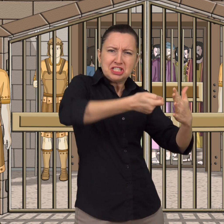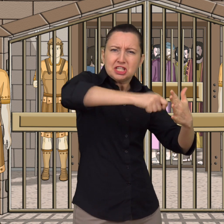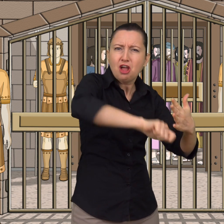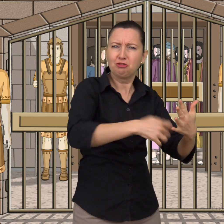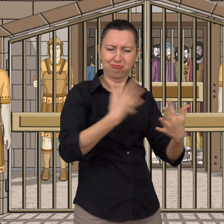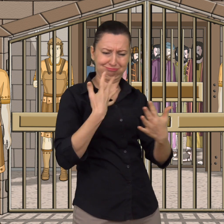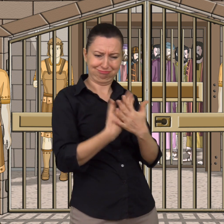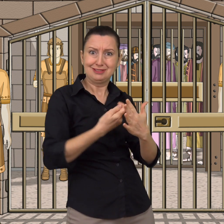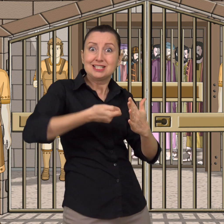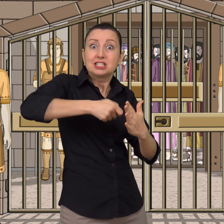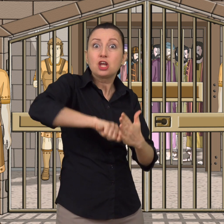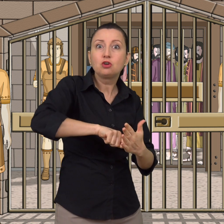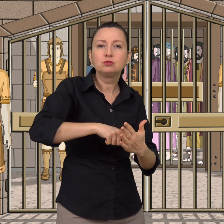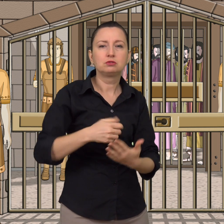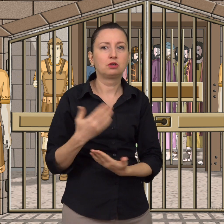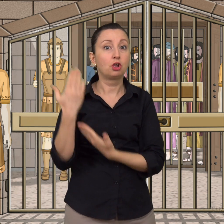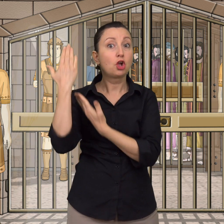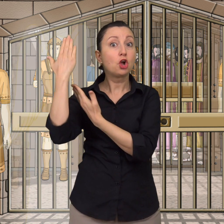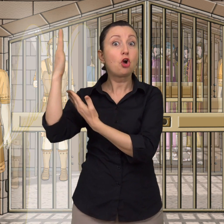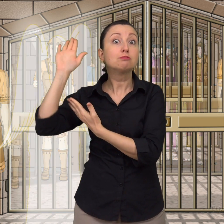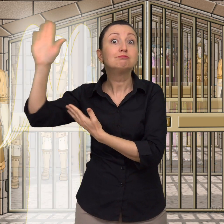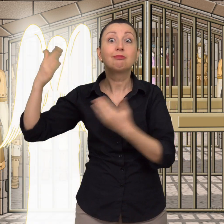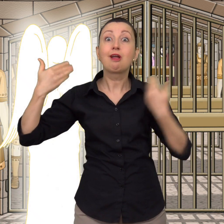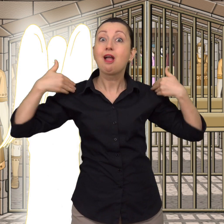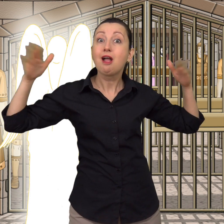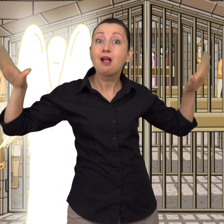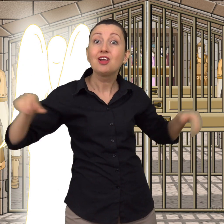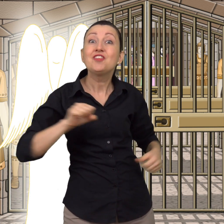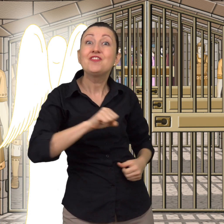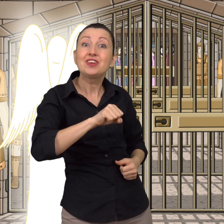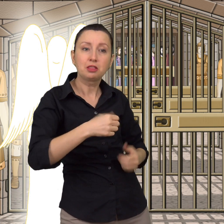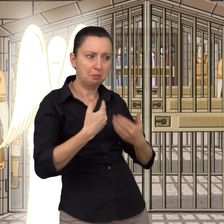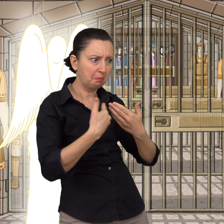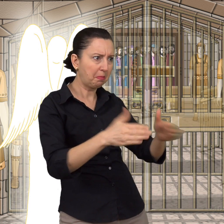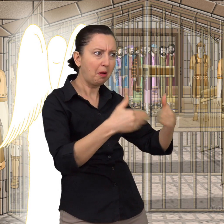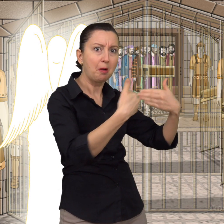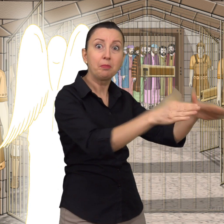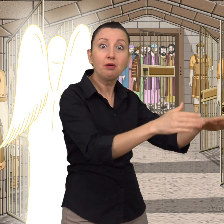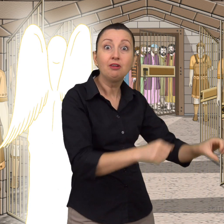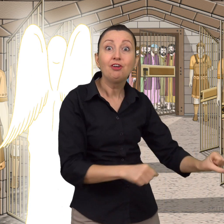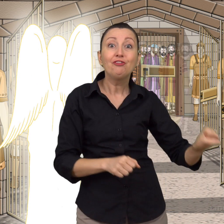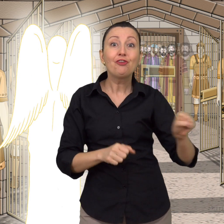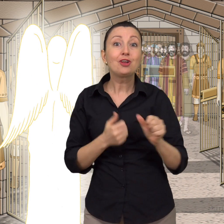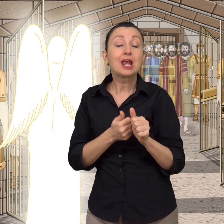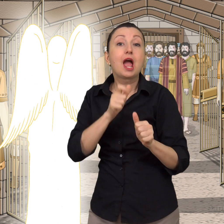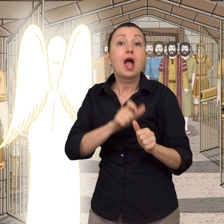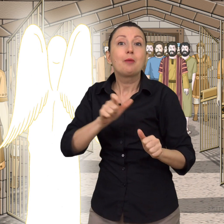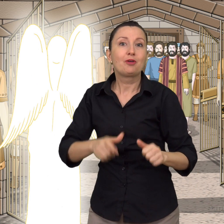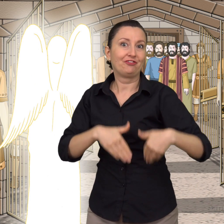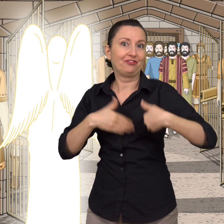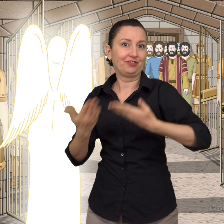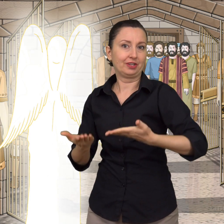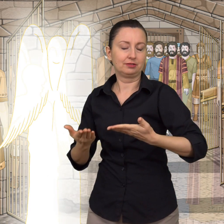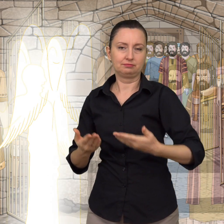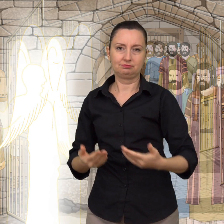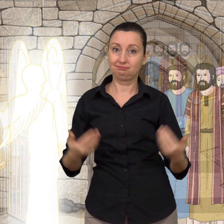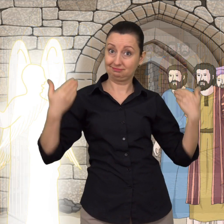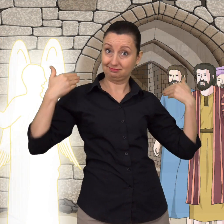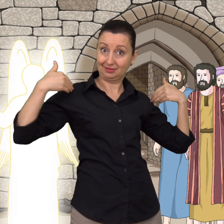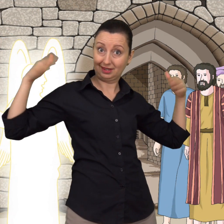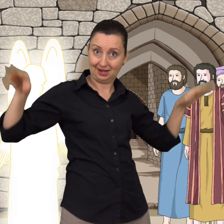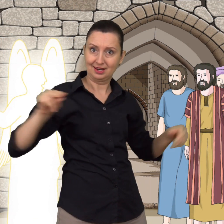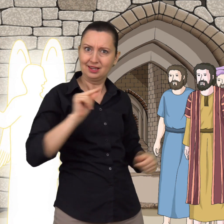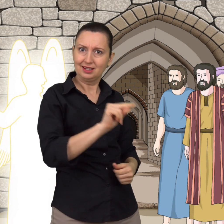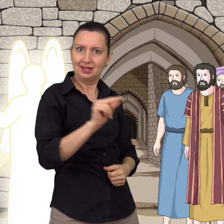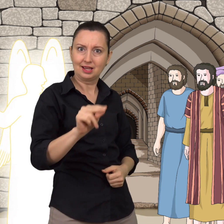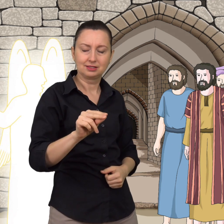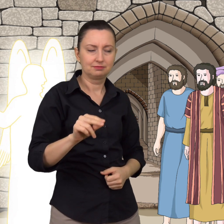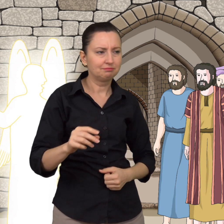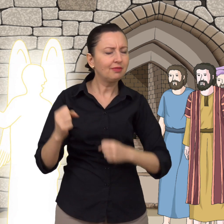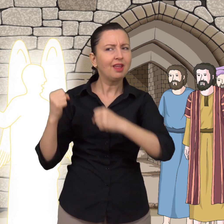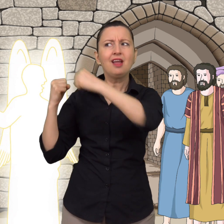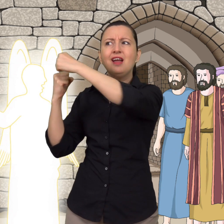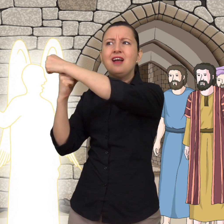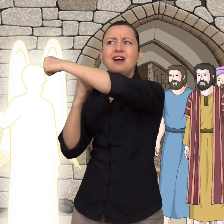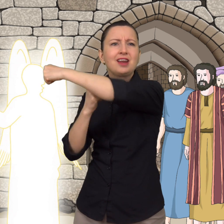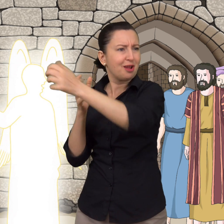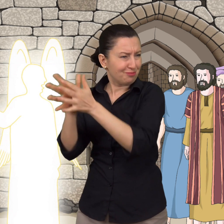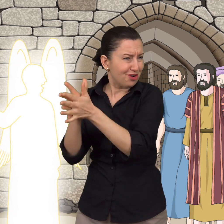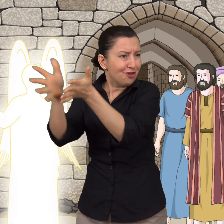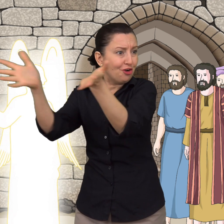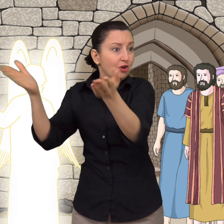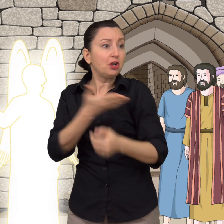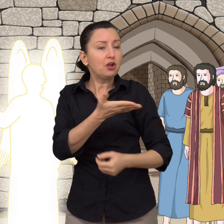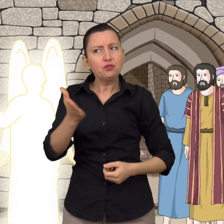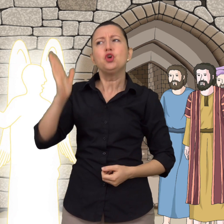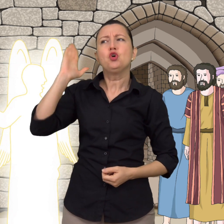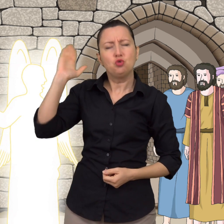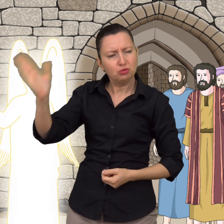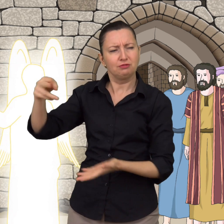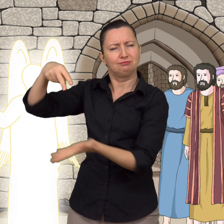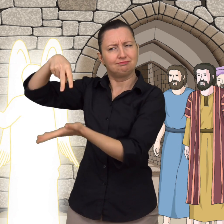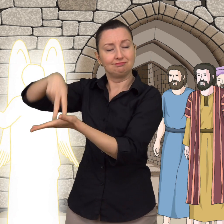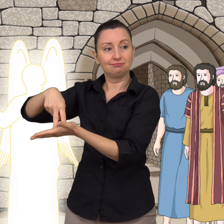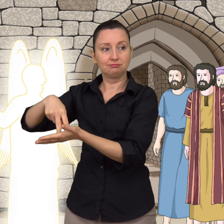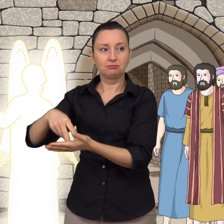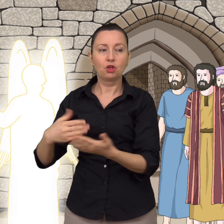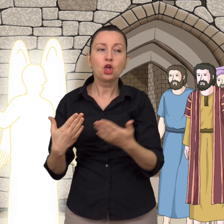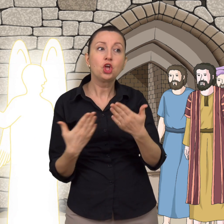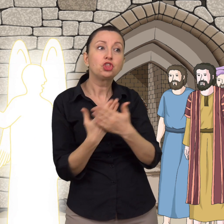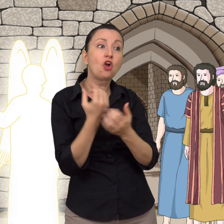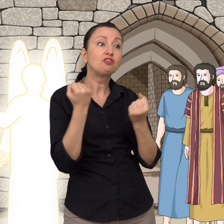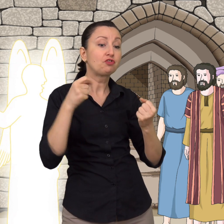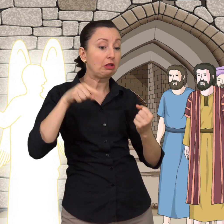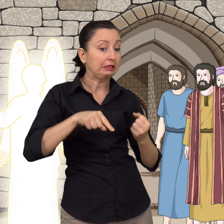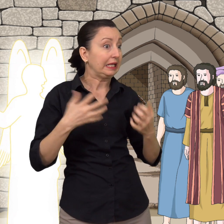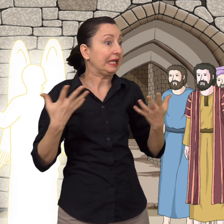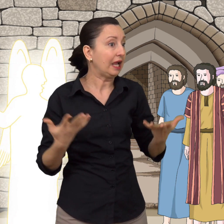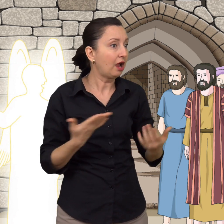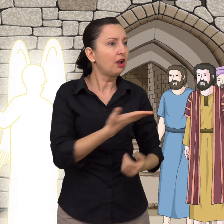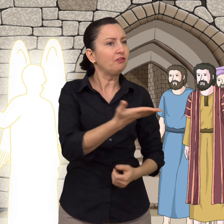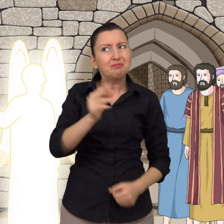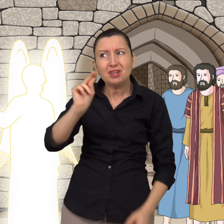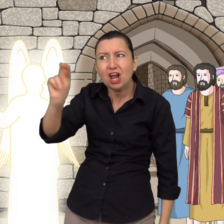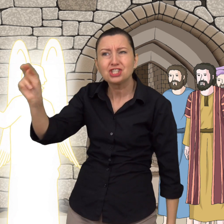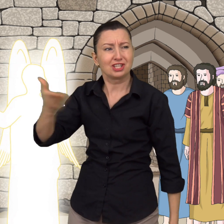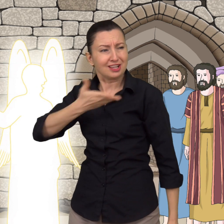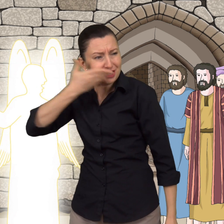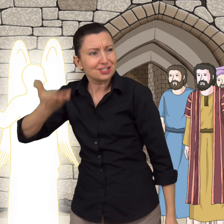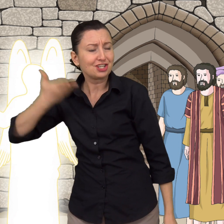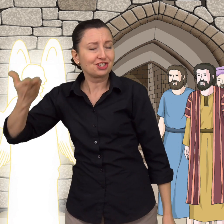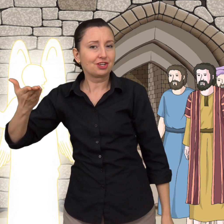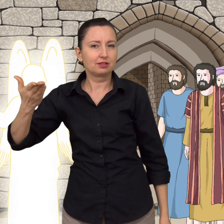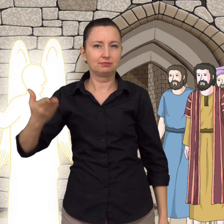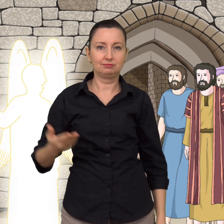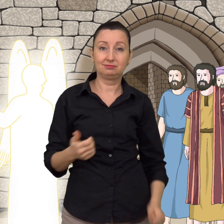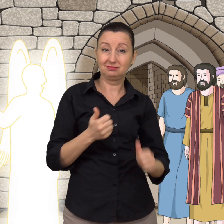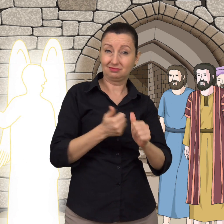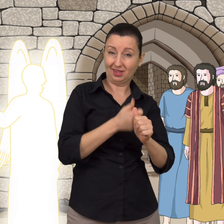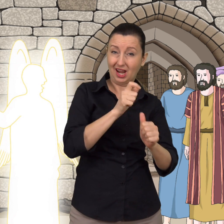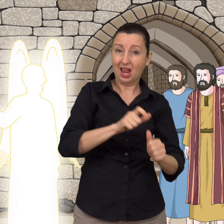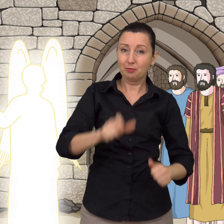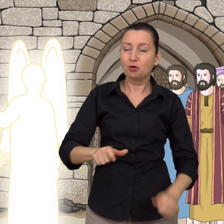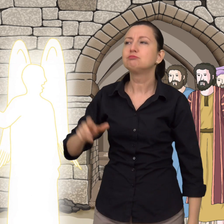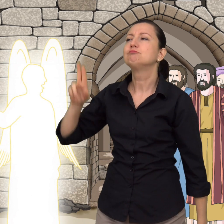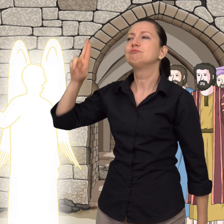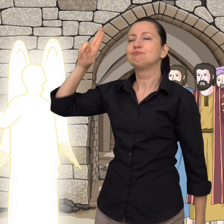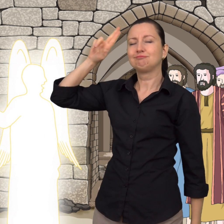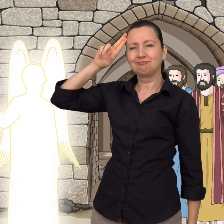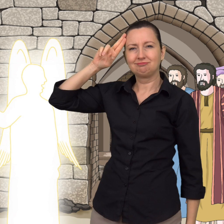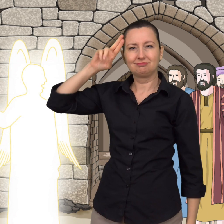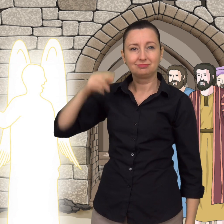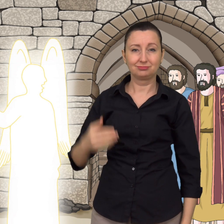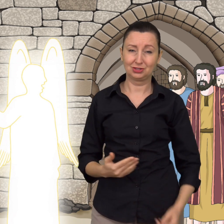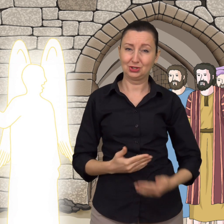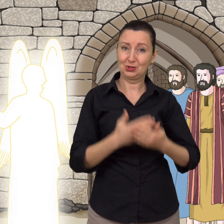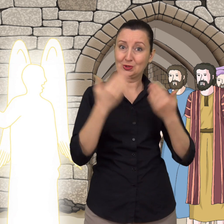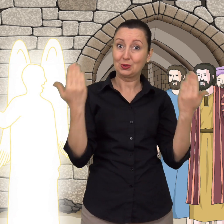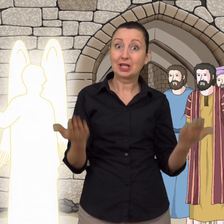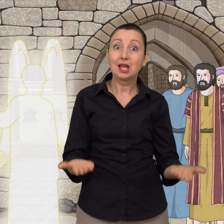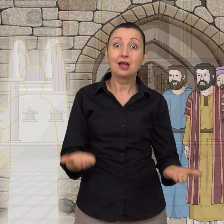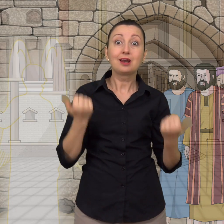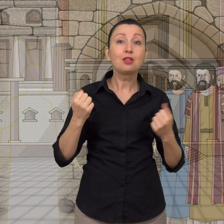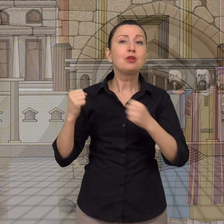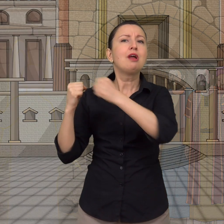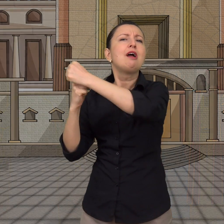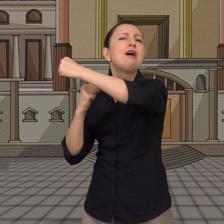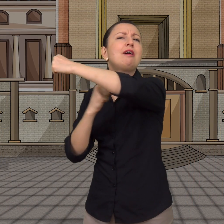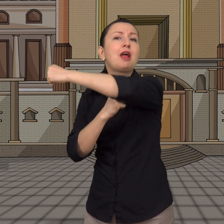But during the night an angel of the Lord opened the doors of the jail and brought them out, saying, “Go, stand in the temple courts and tell the people the full message of this new life.”